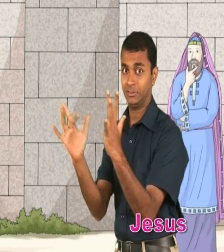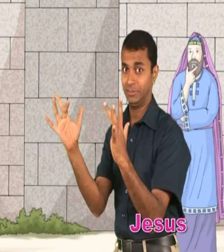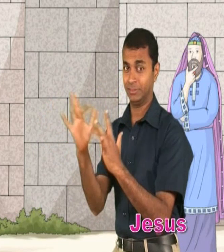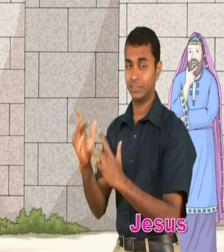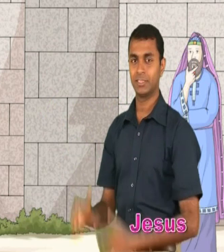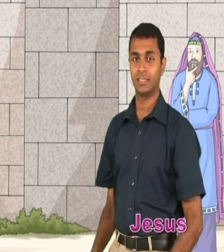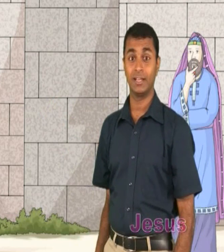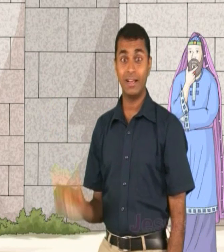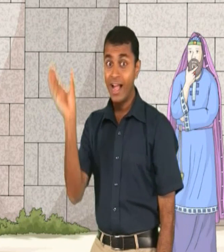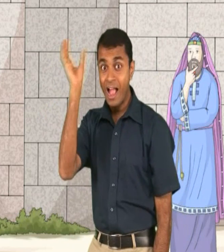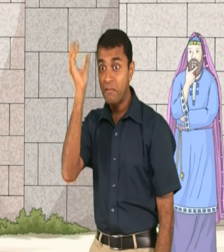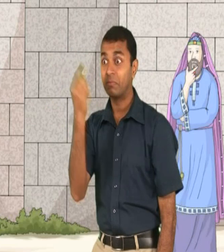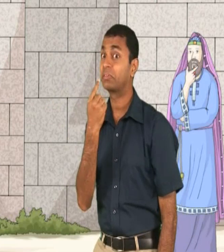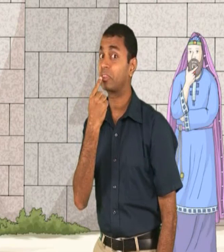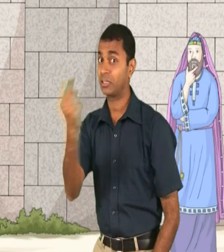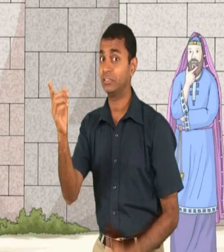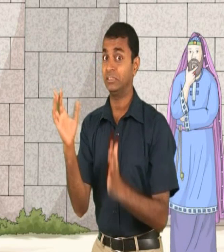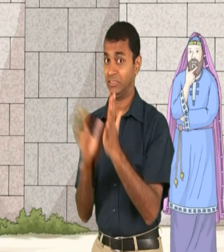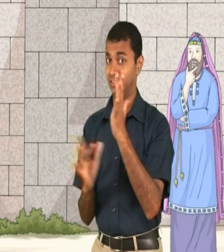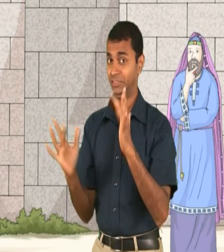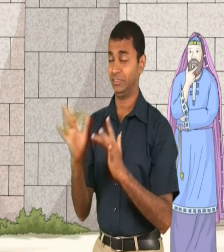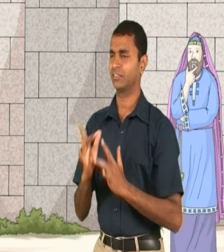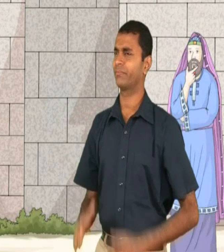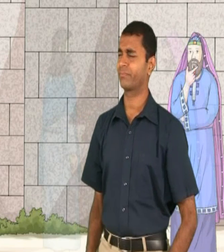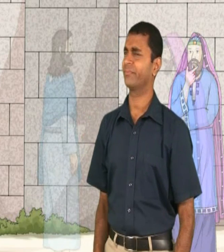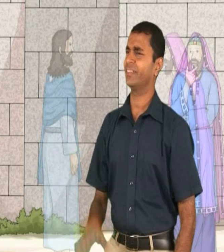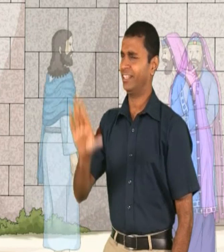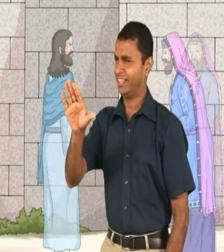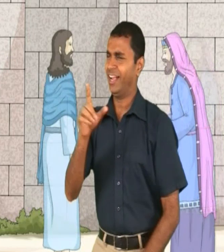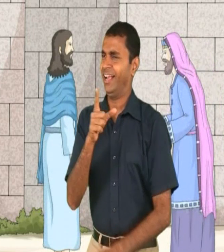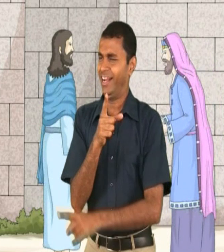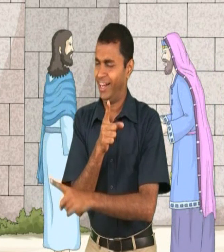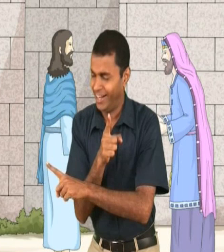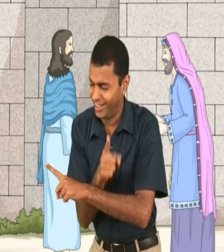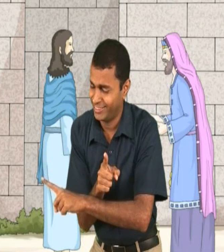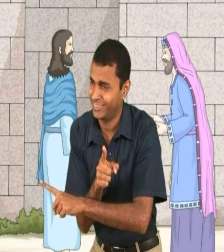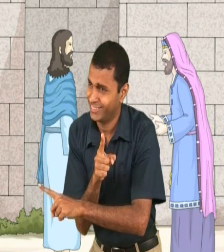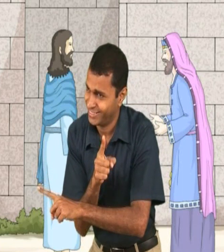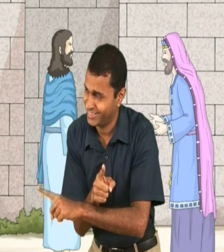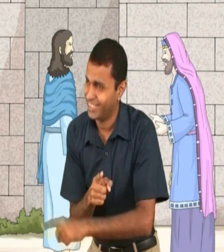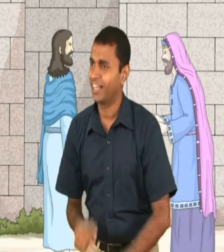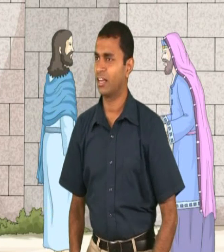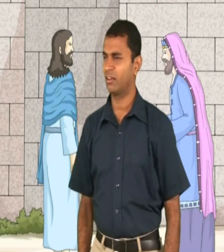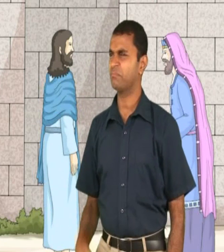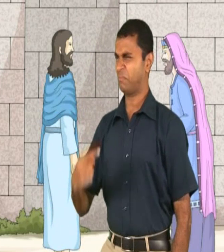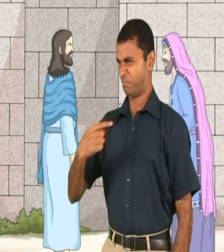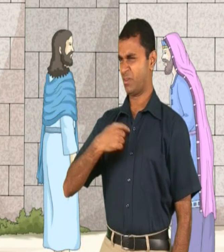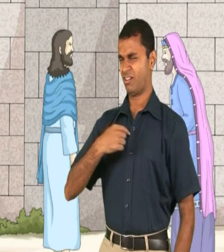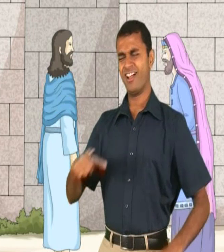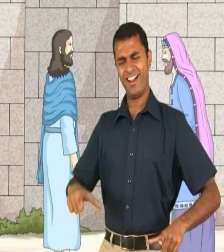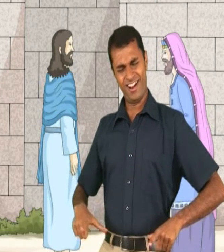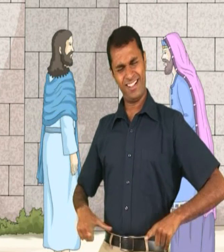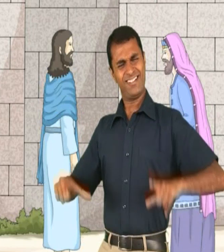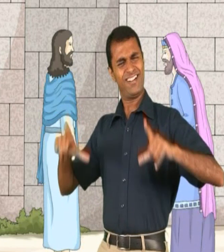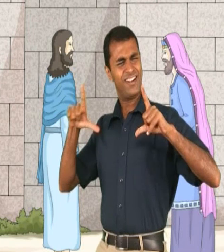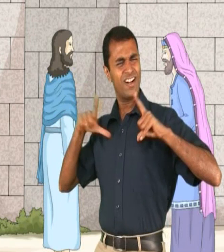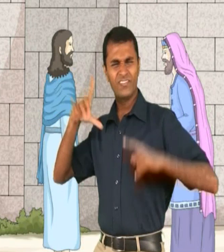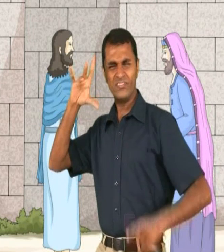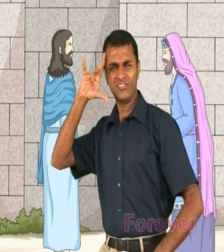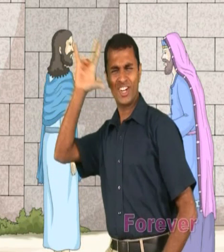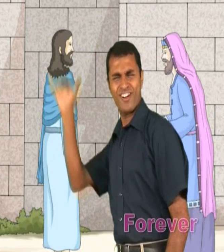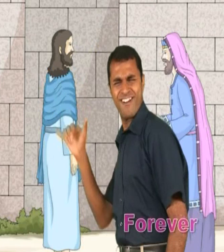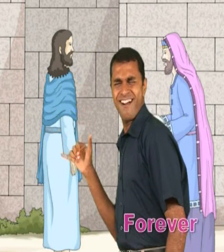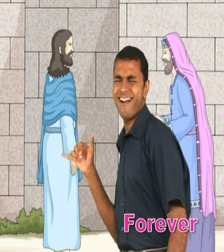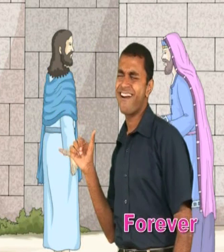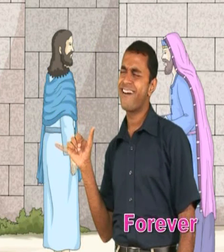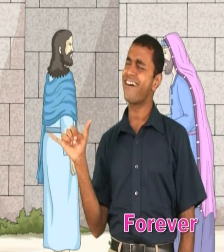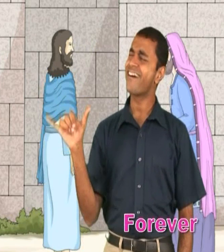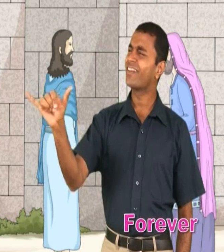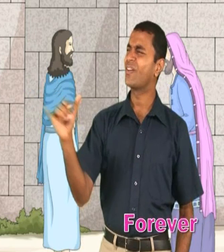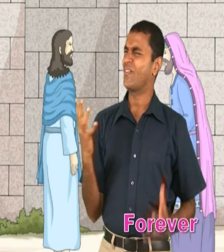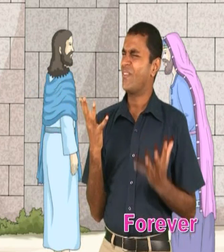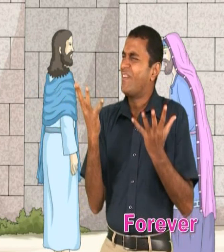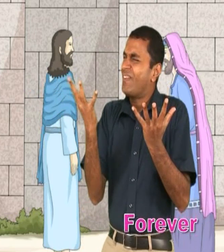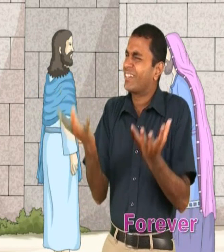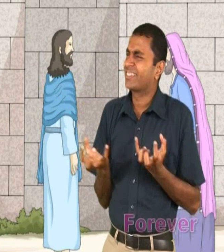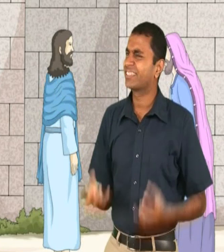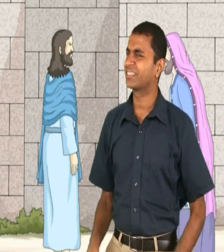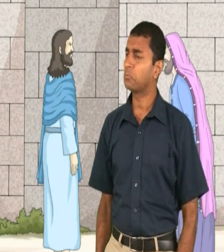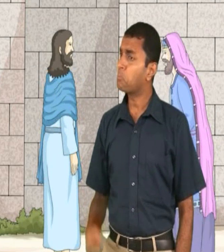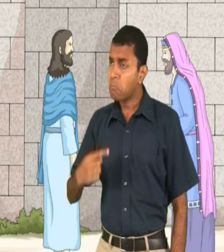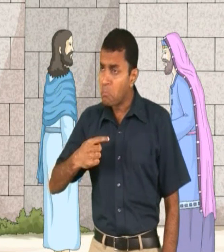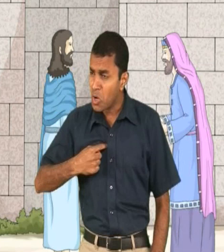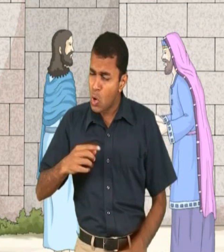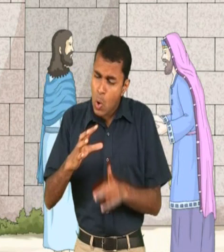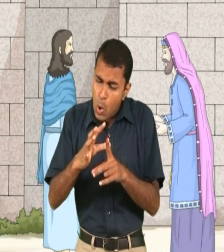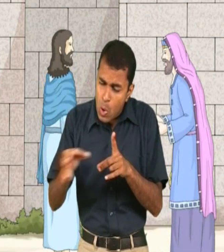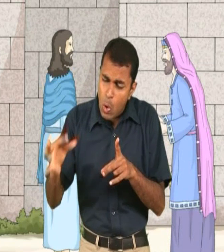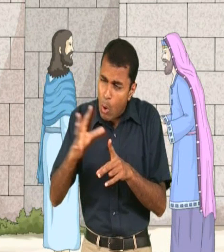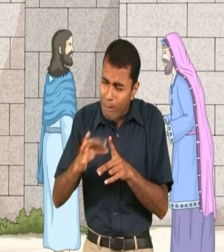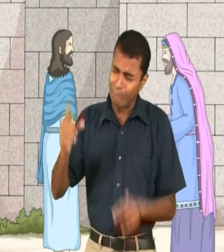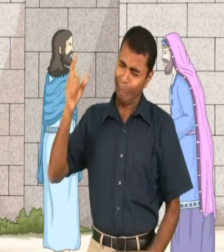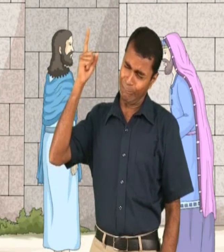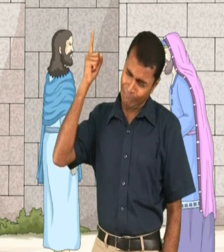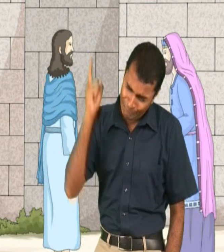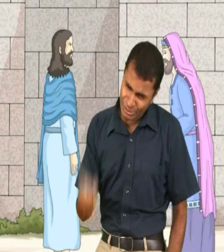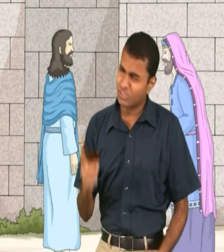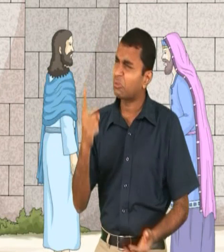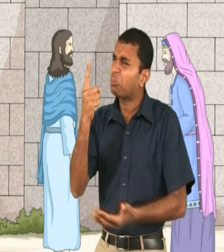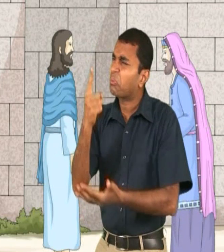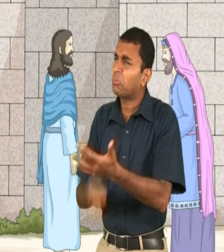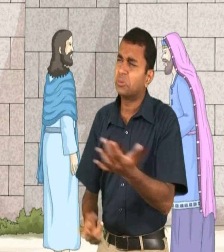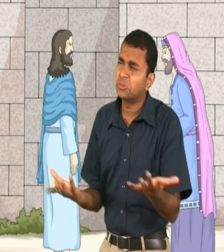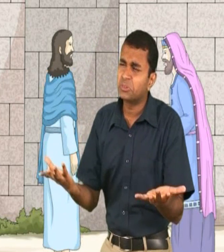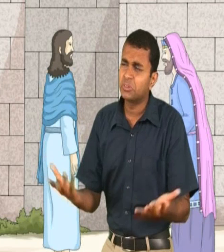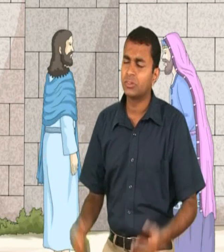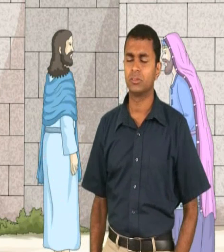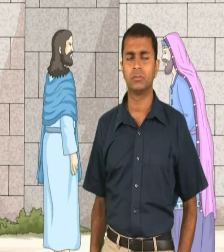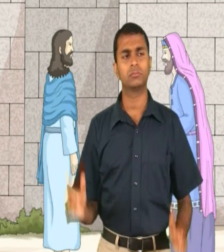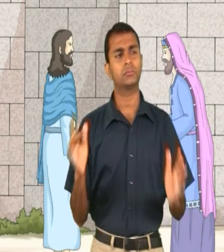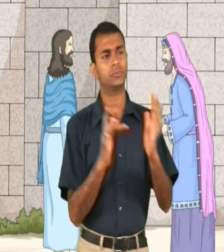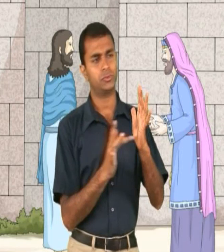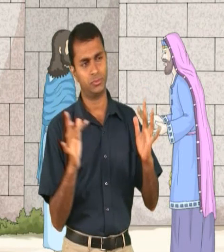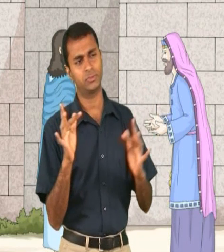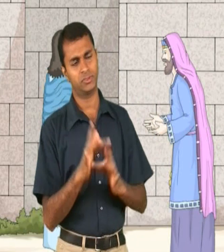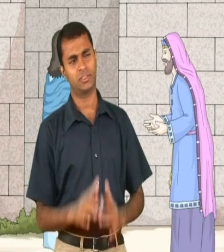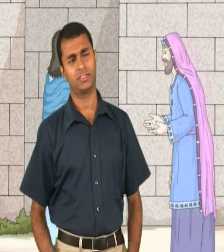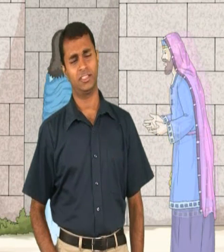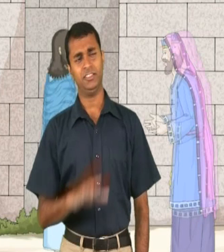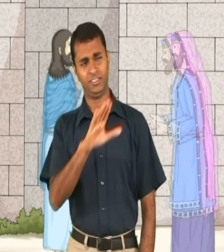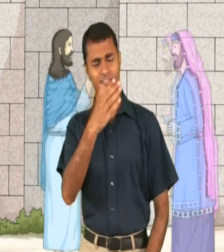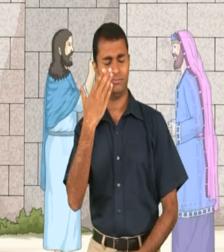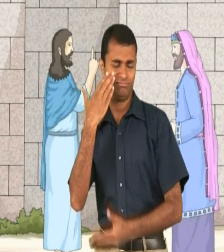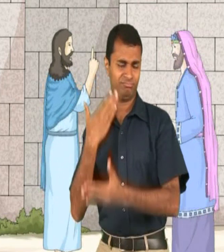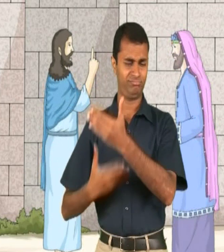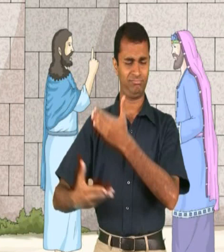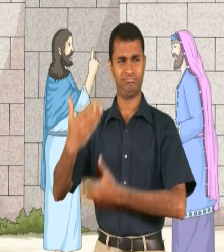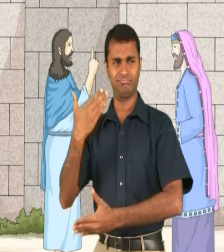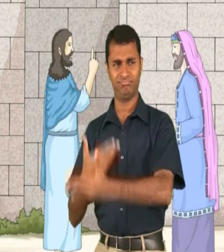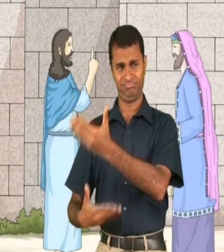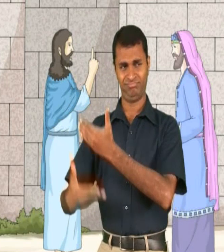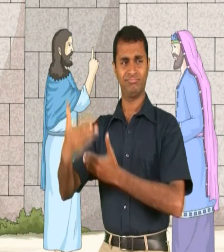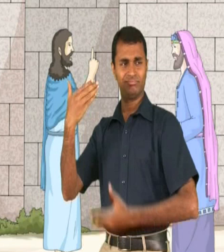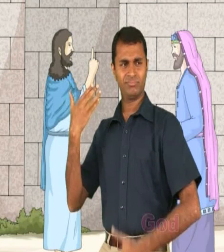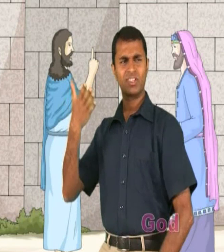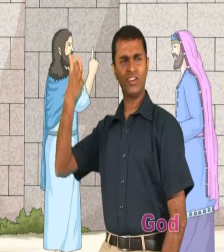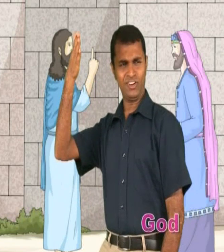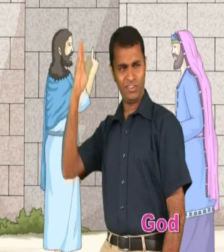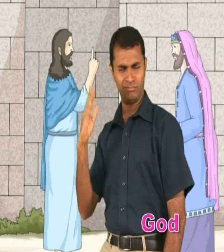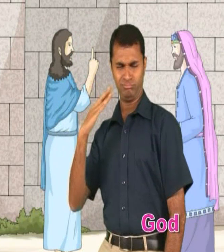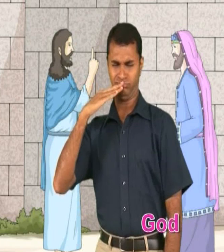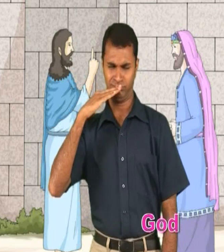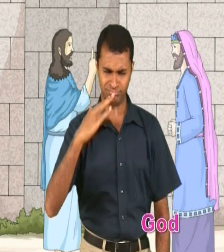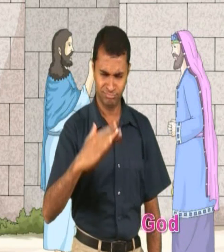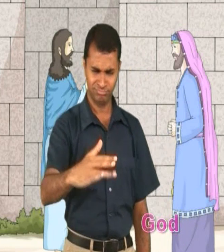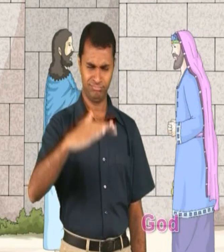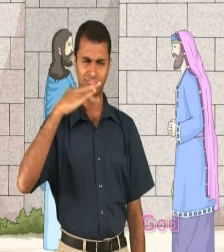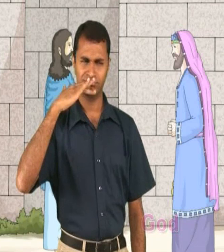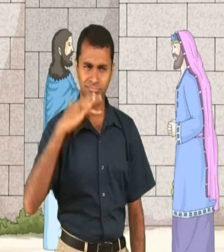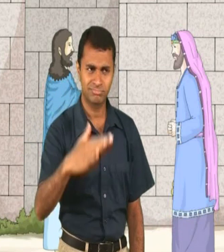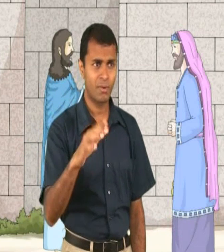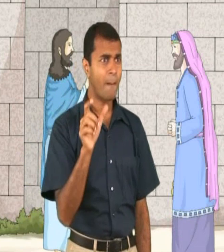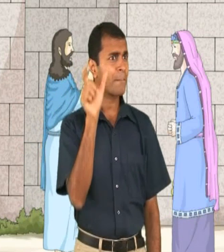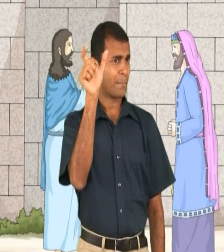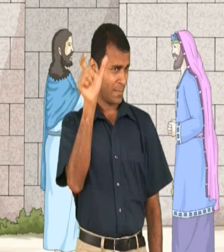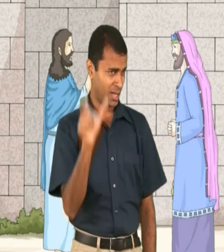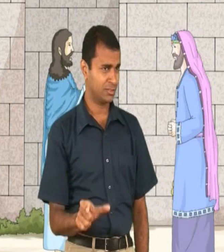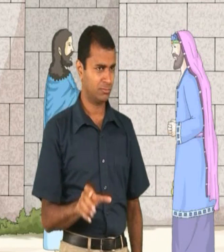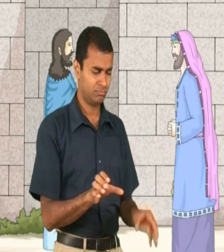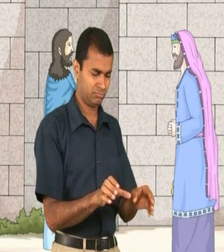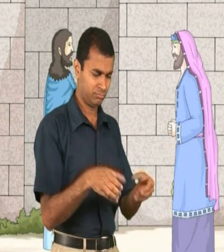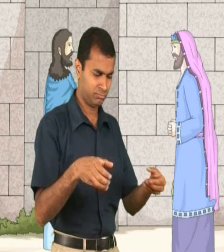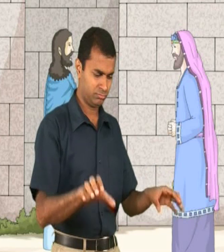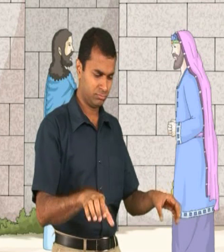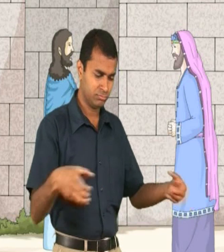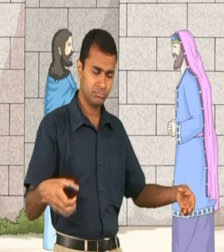“Teacher,” he asked, “what must I do to inherit eternal life?”